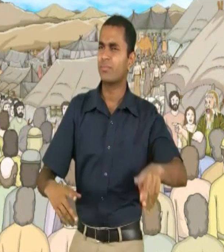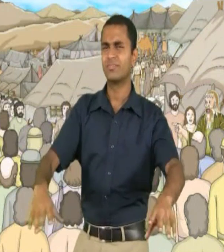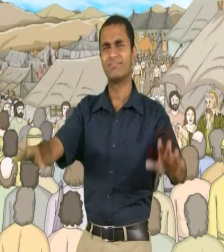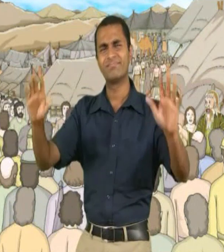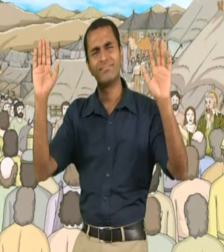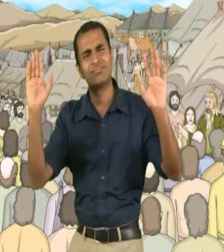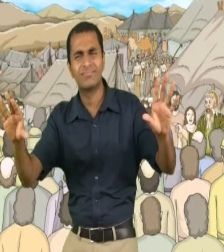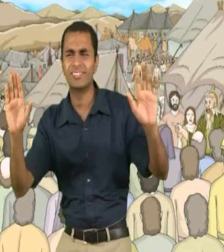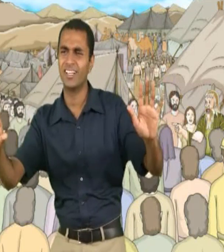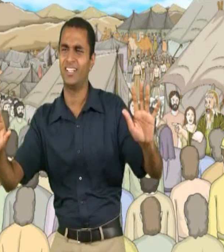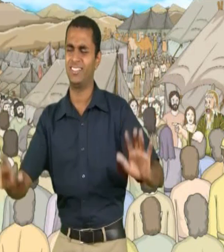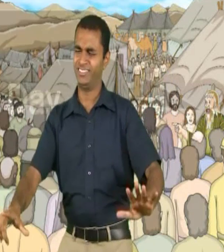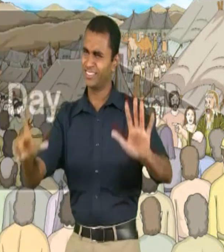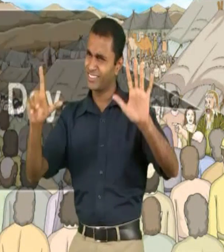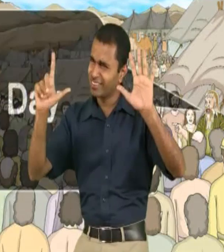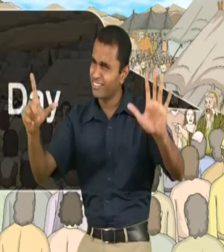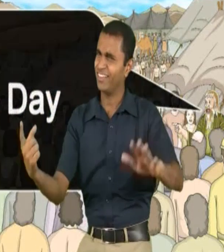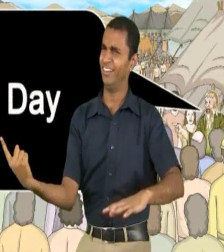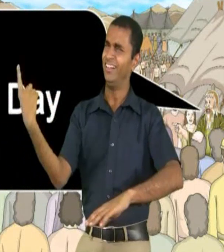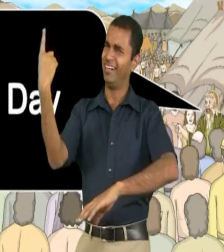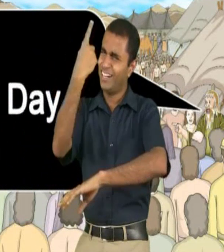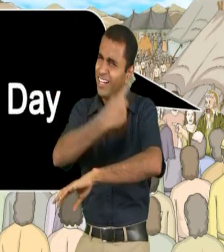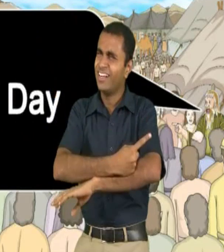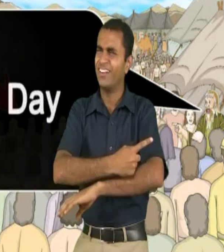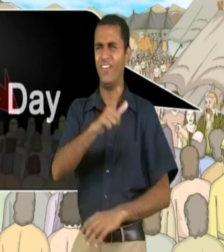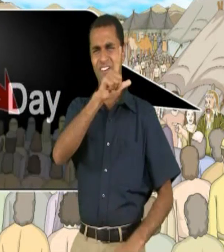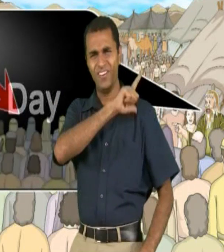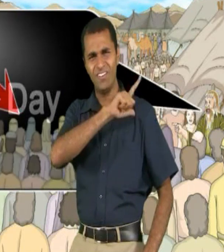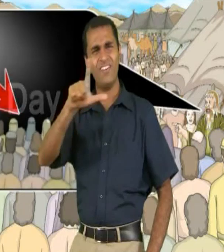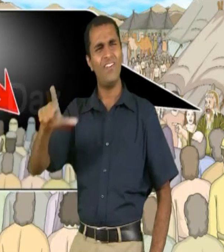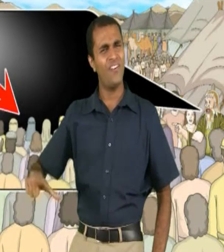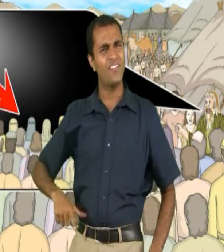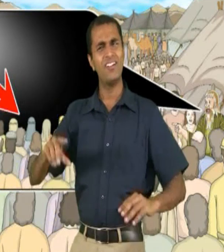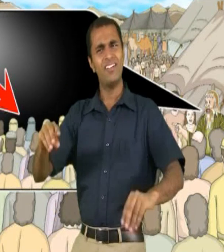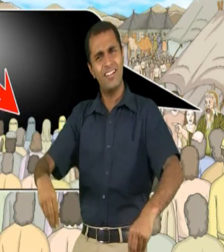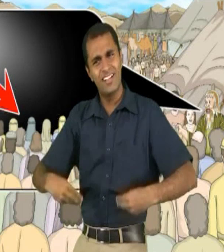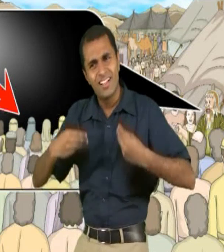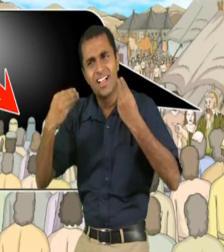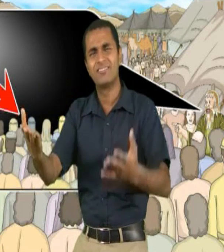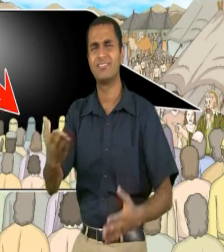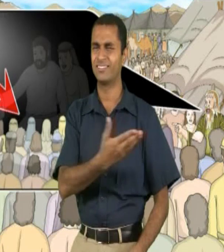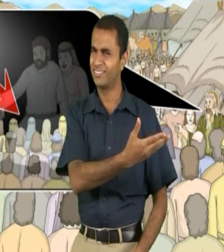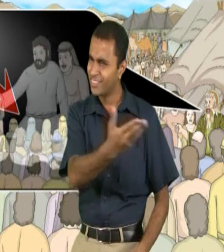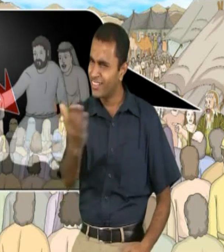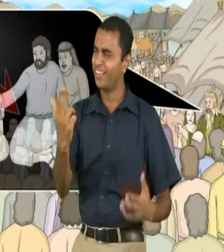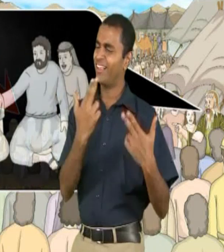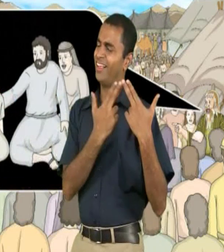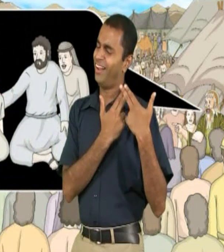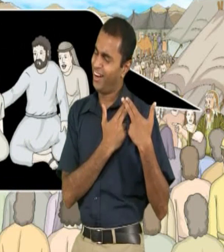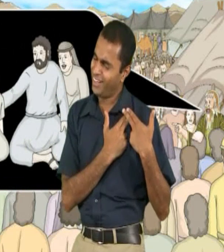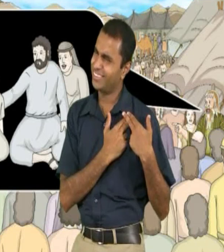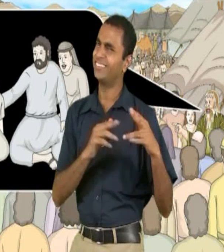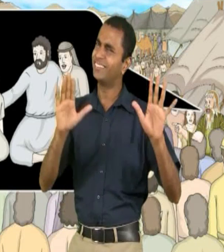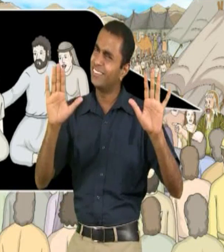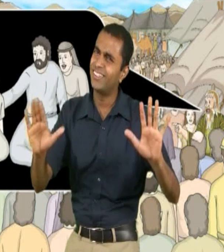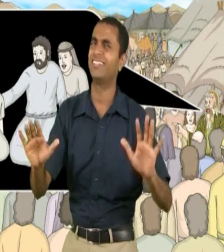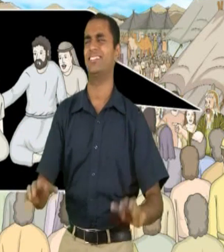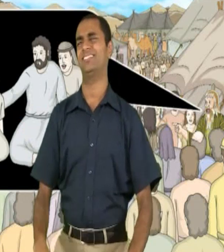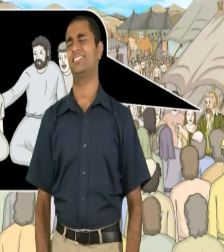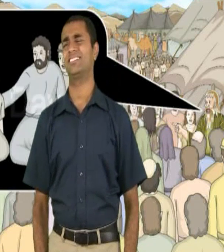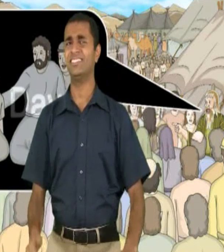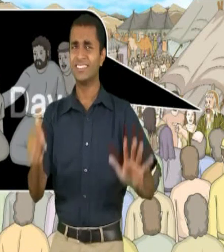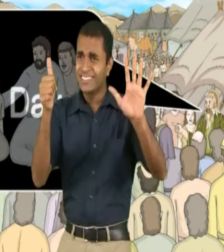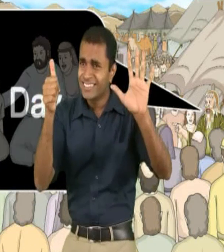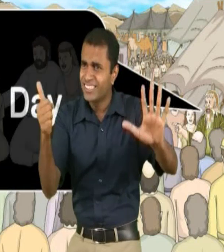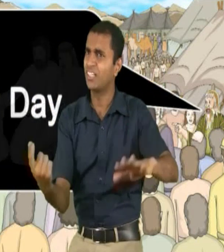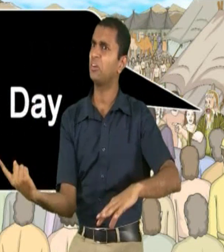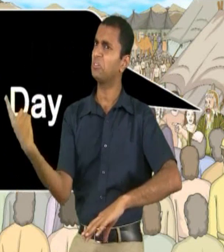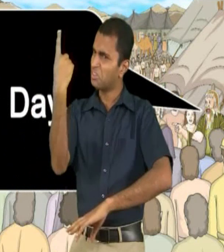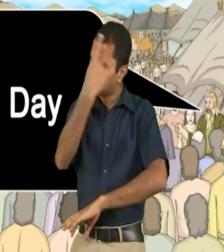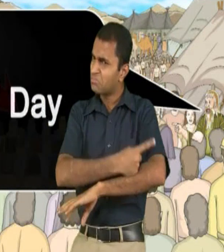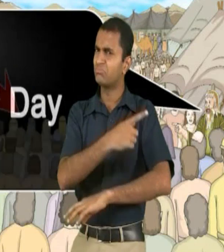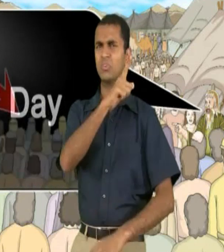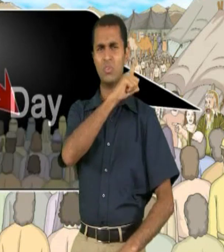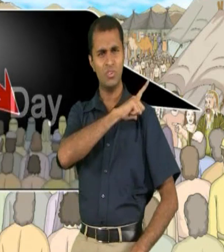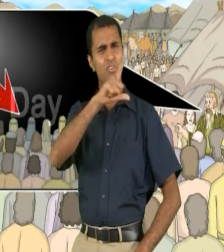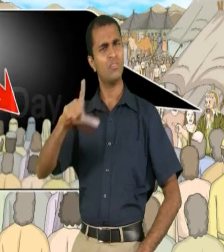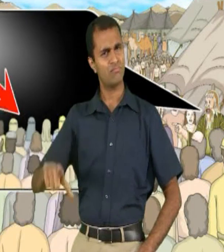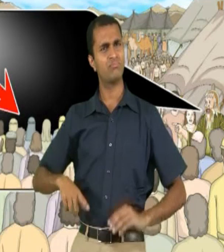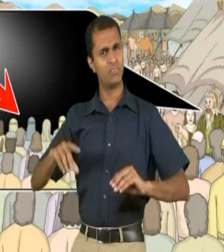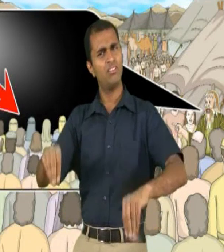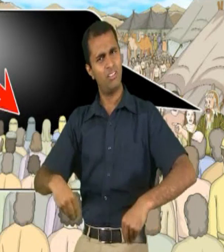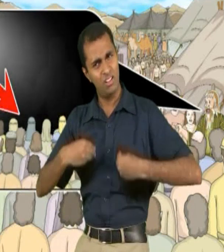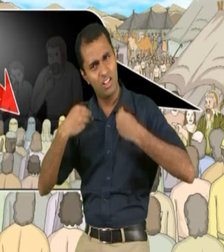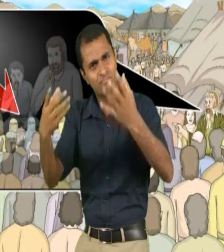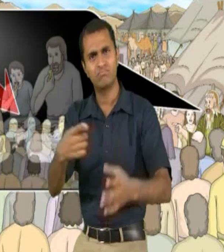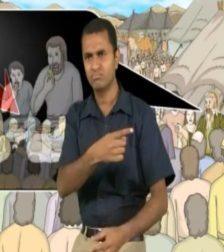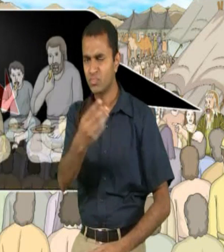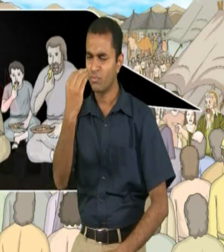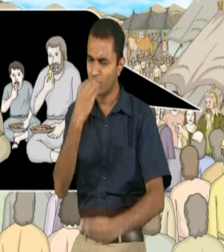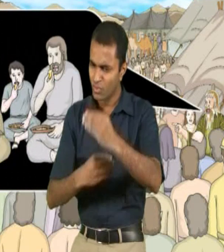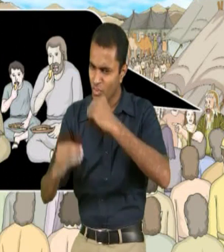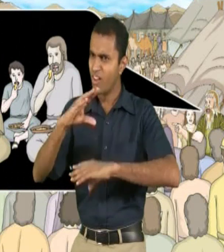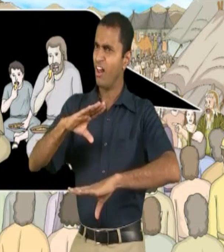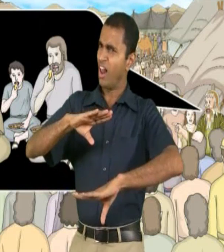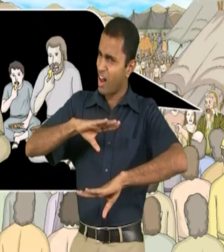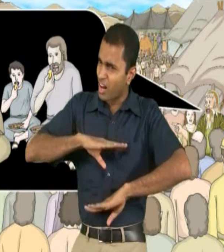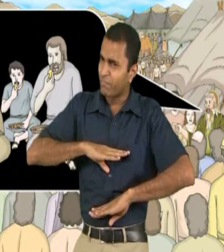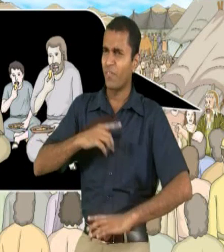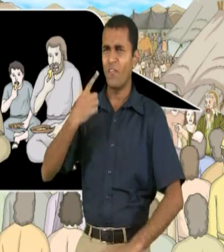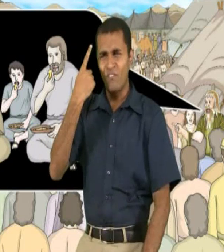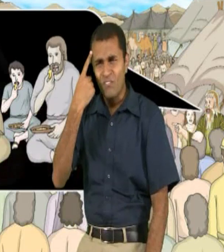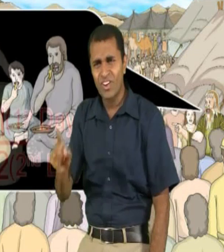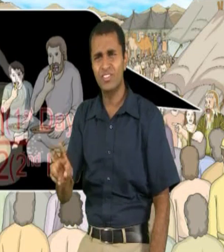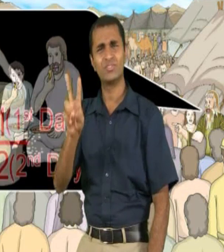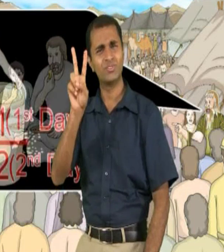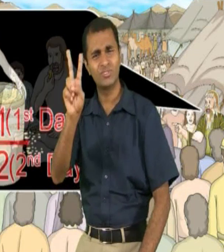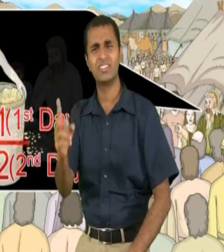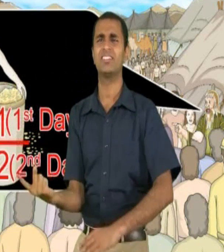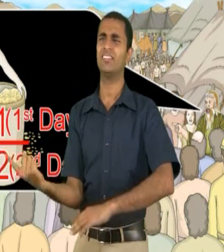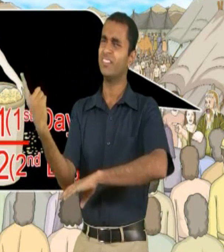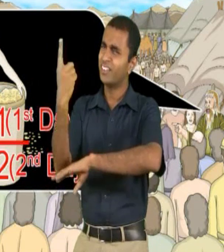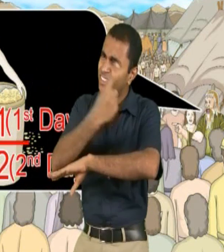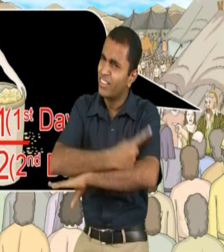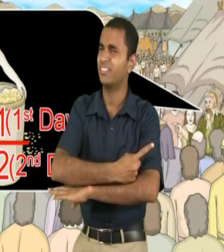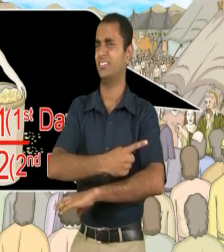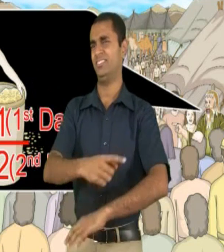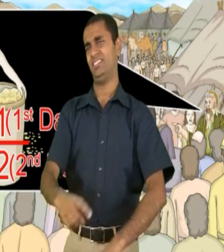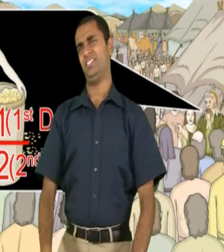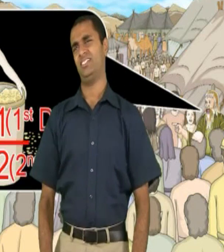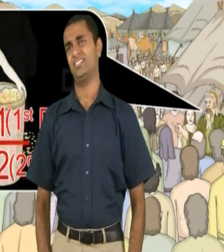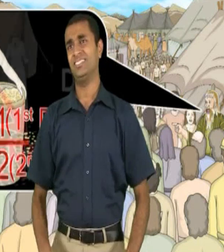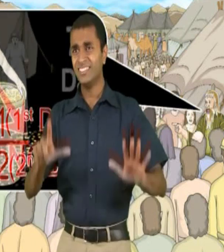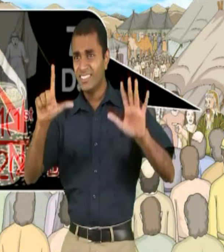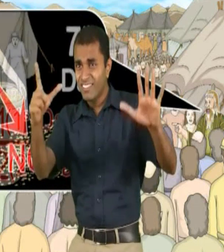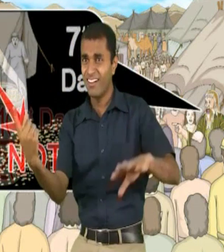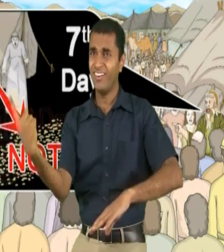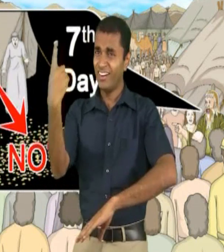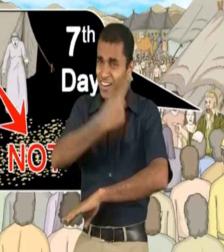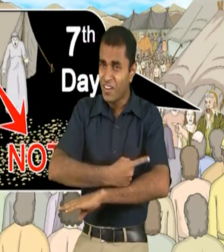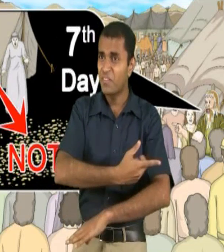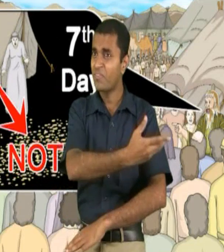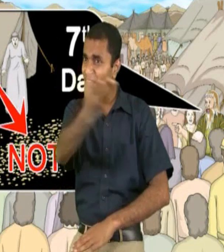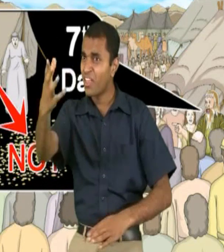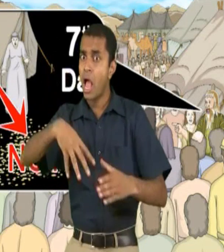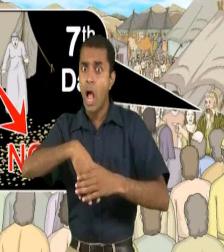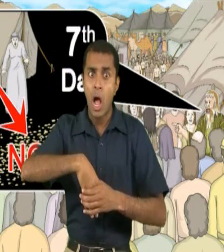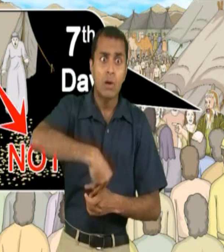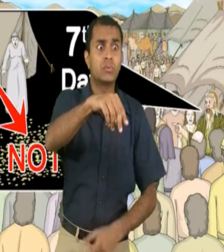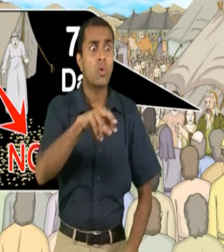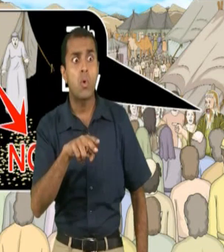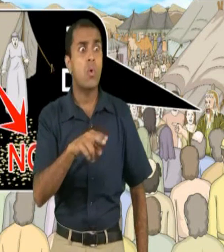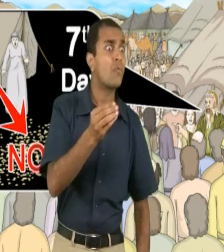Understand that the LORD has given you the Sabbath; that is why on the sixth day He will give you bread for two days.